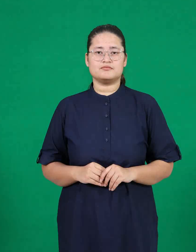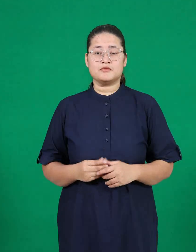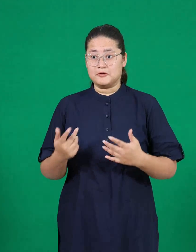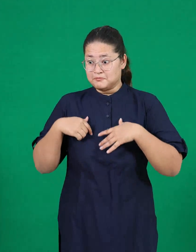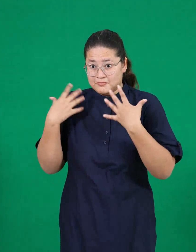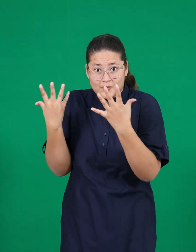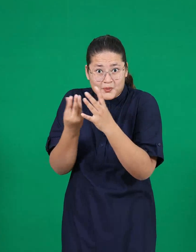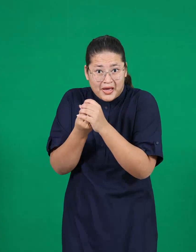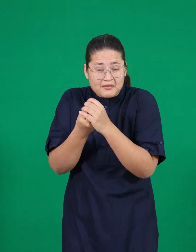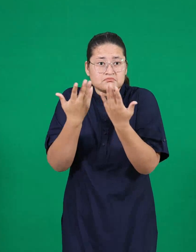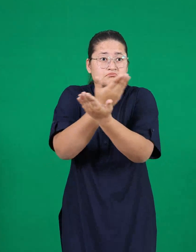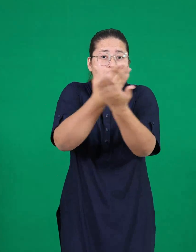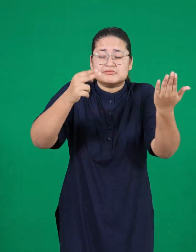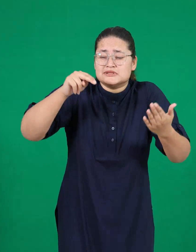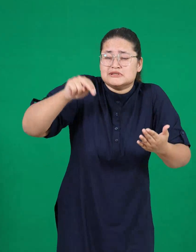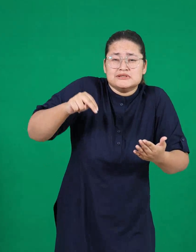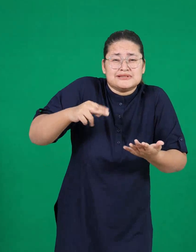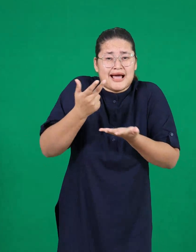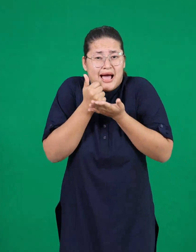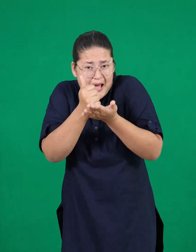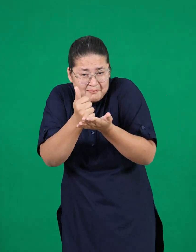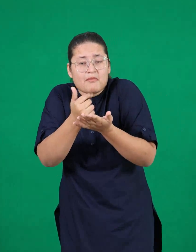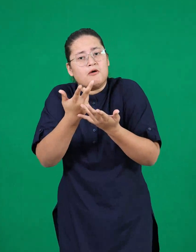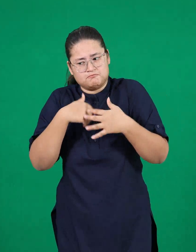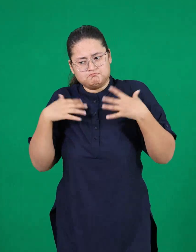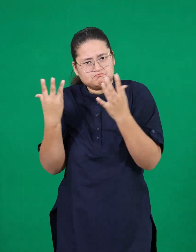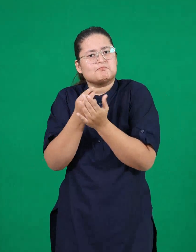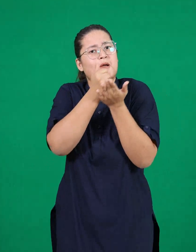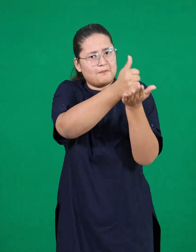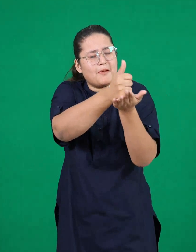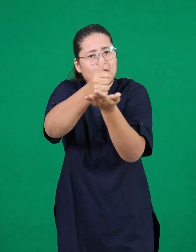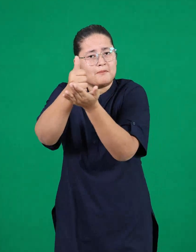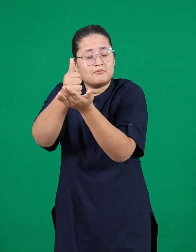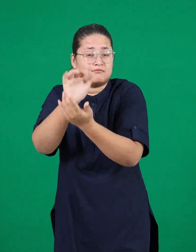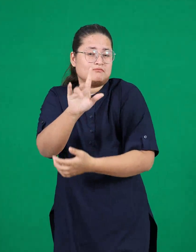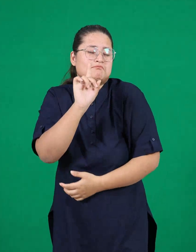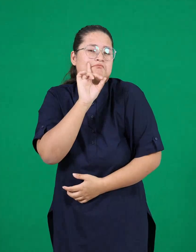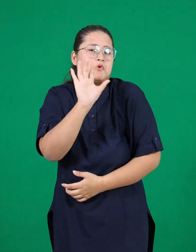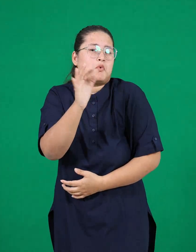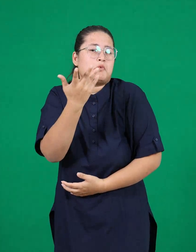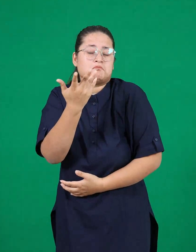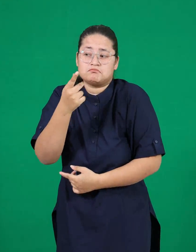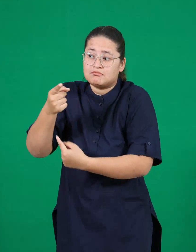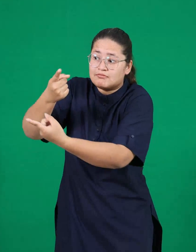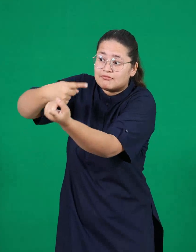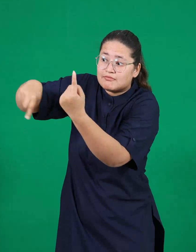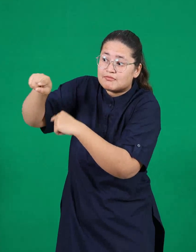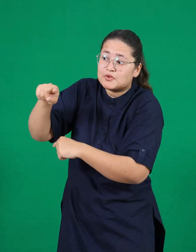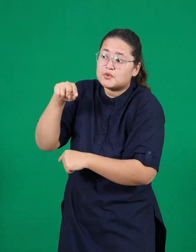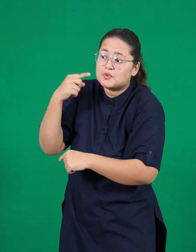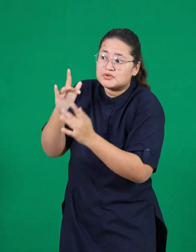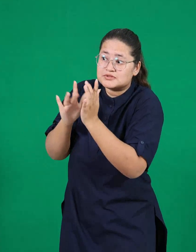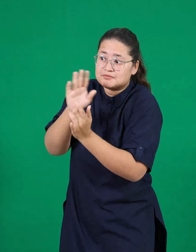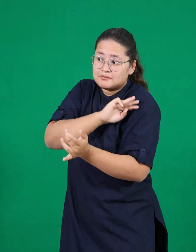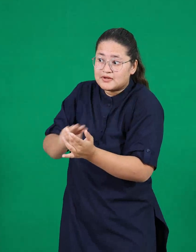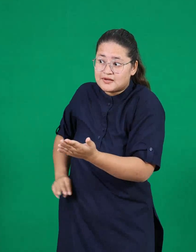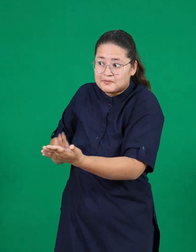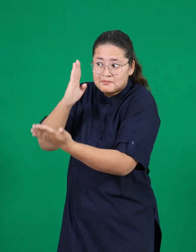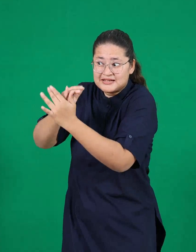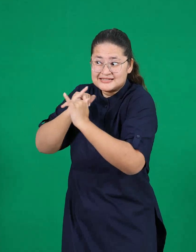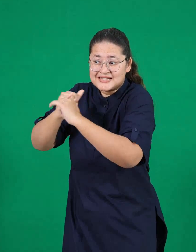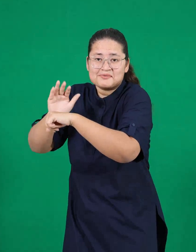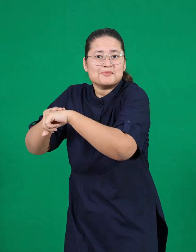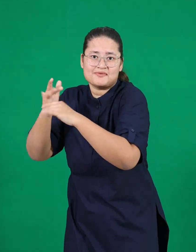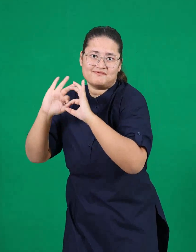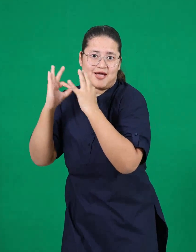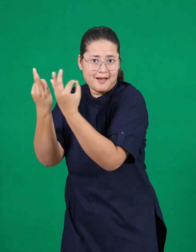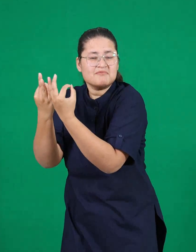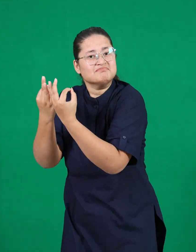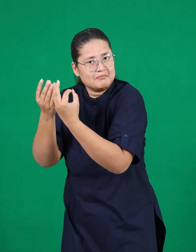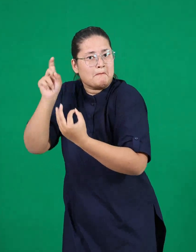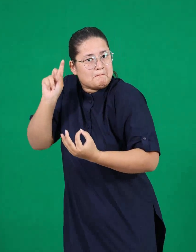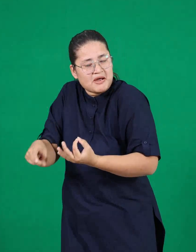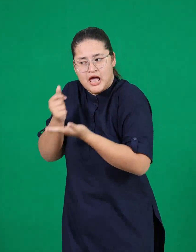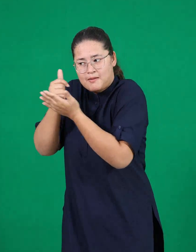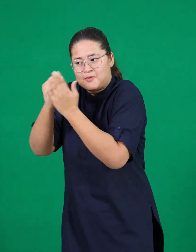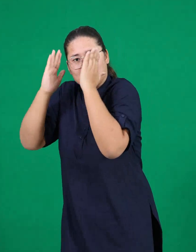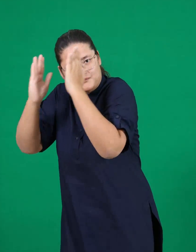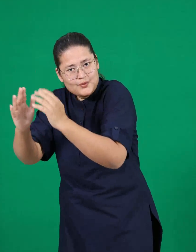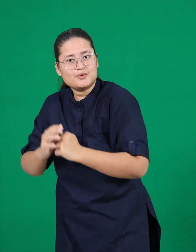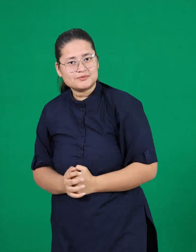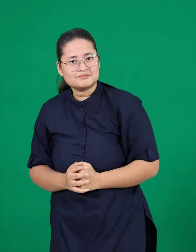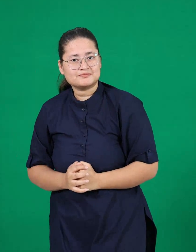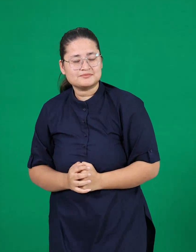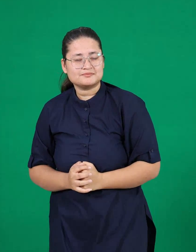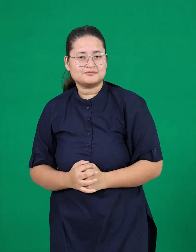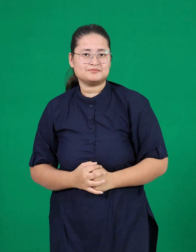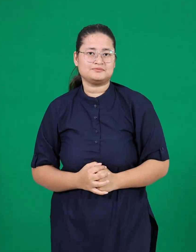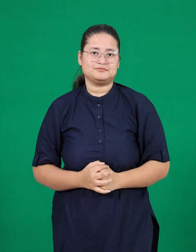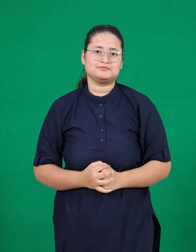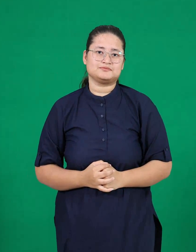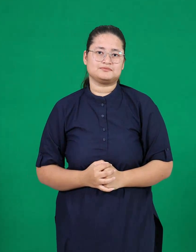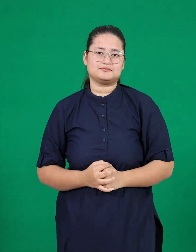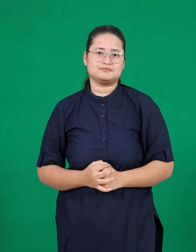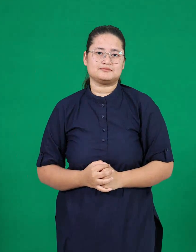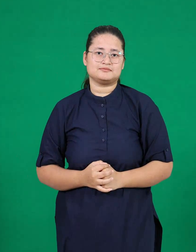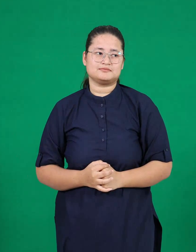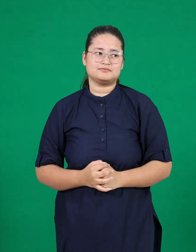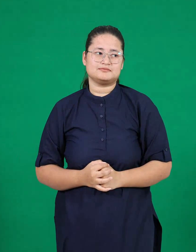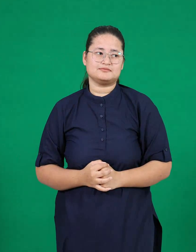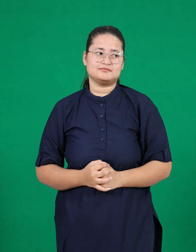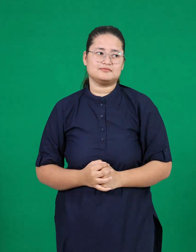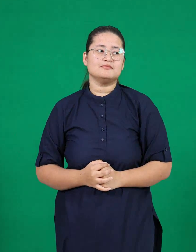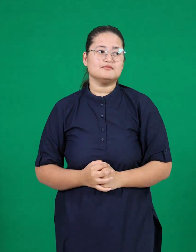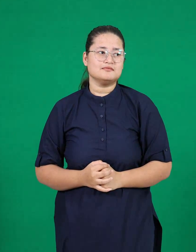Therefore, as we have opportunity, let us do good to everyone, and especially to the family of faith.